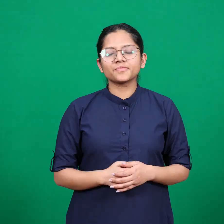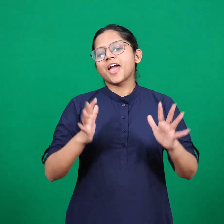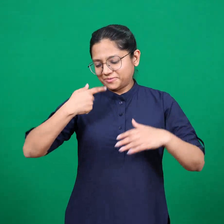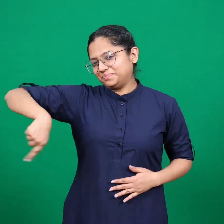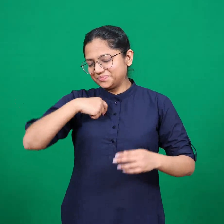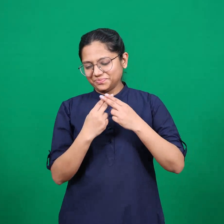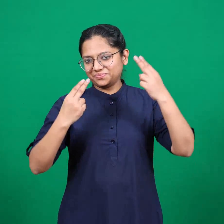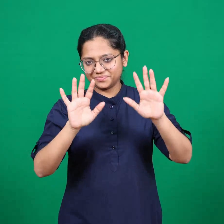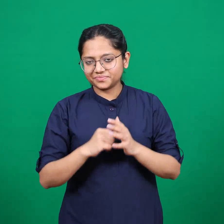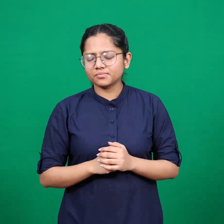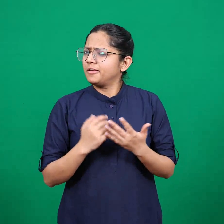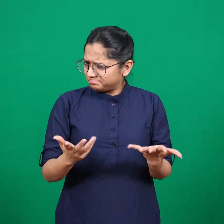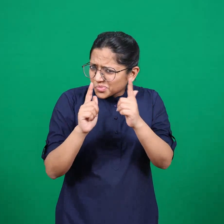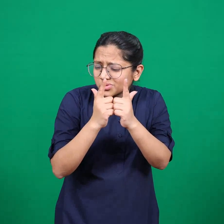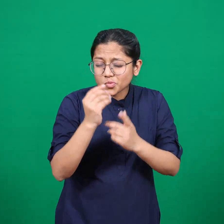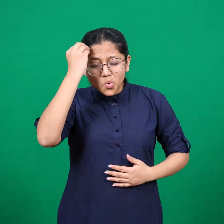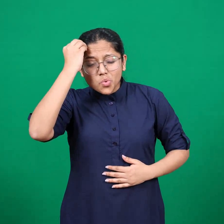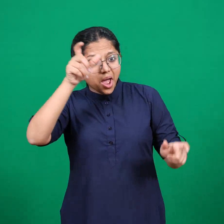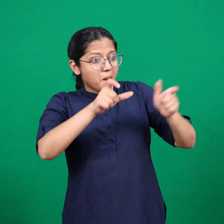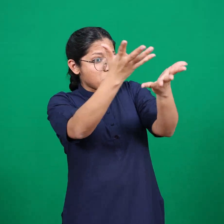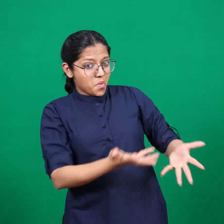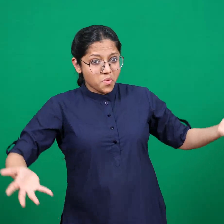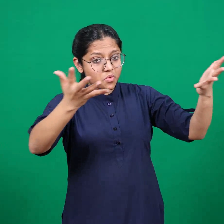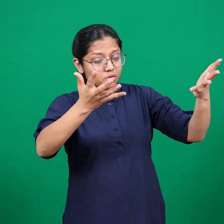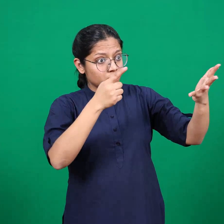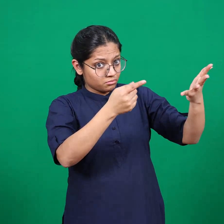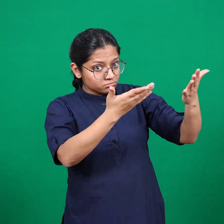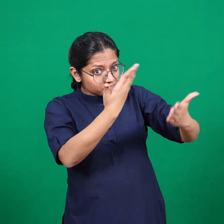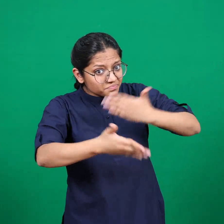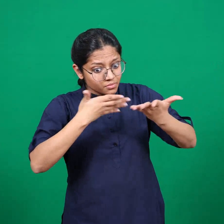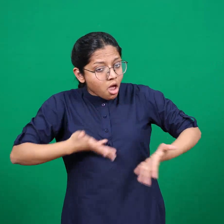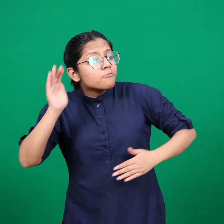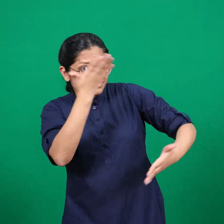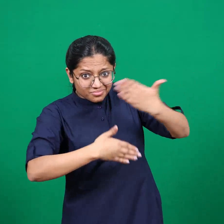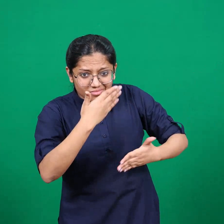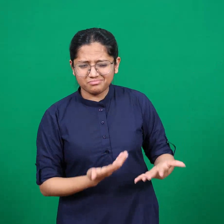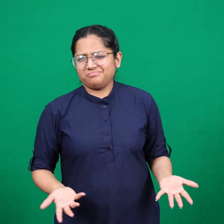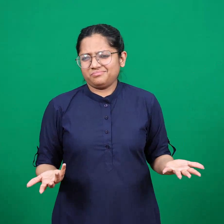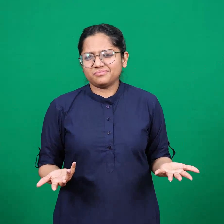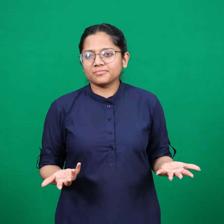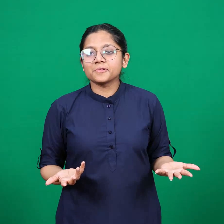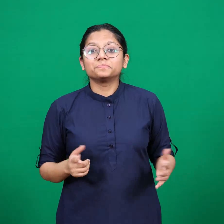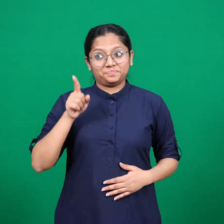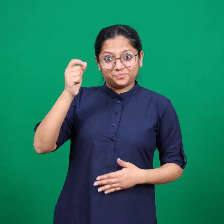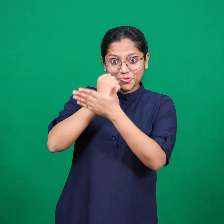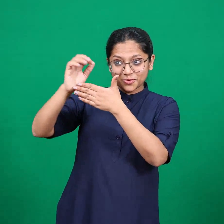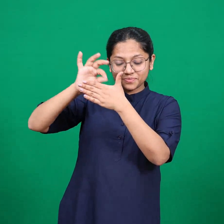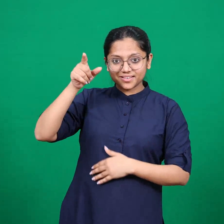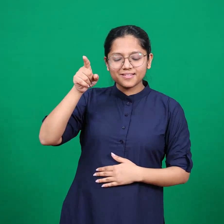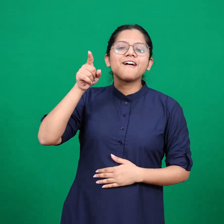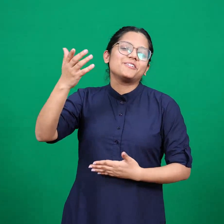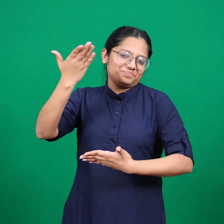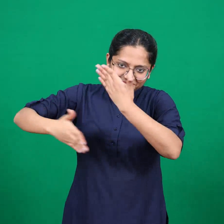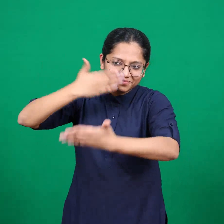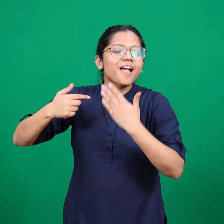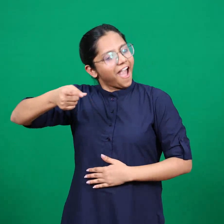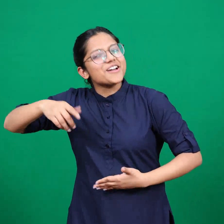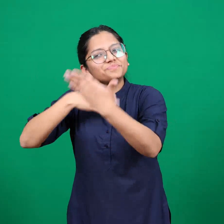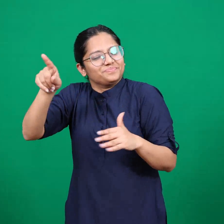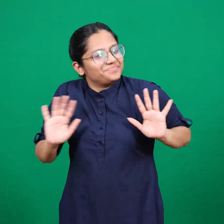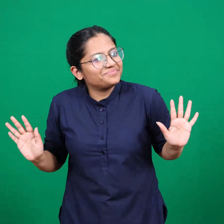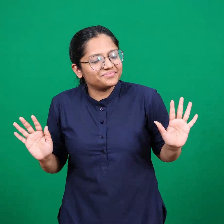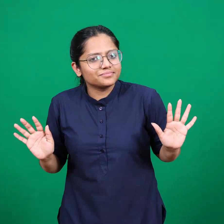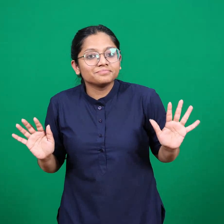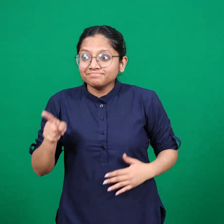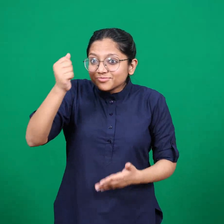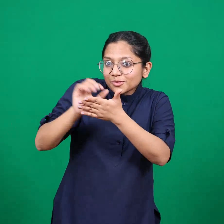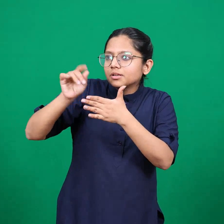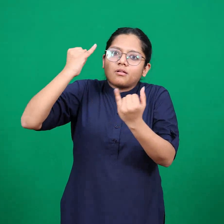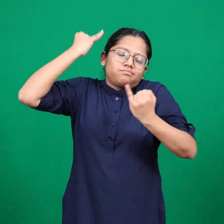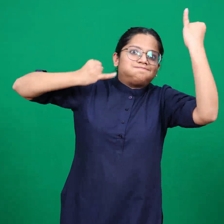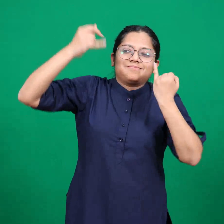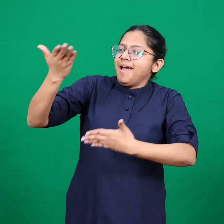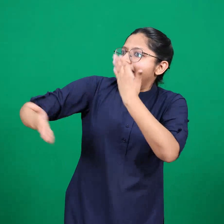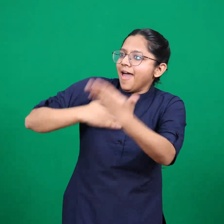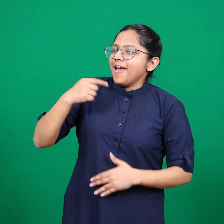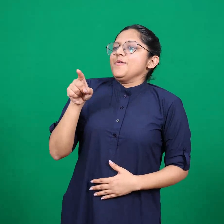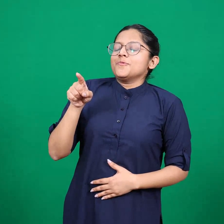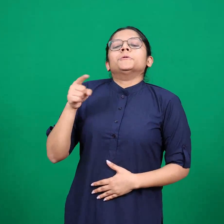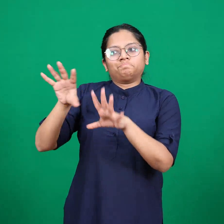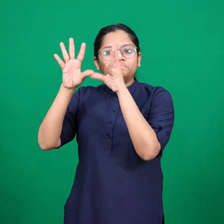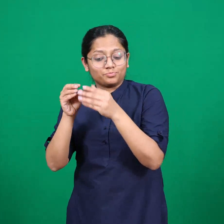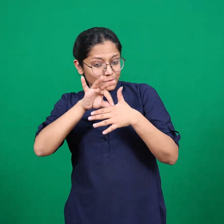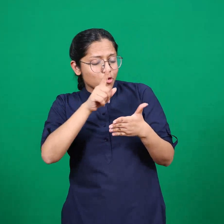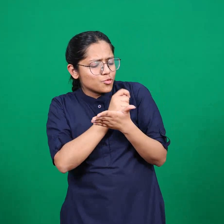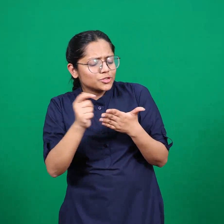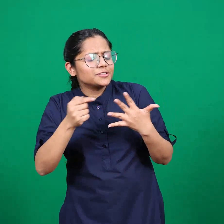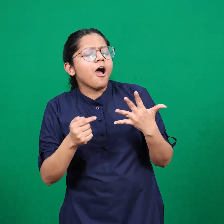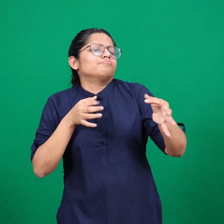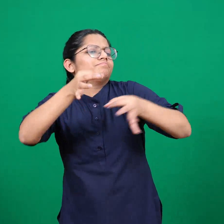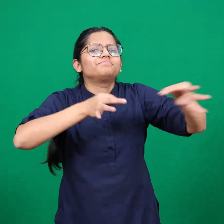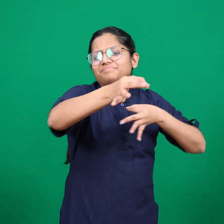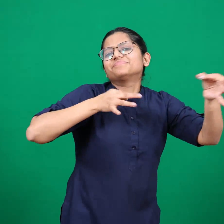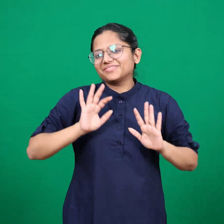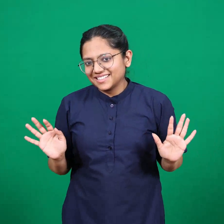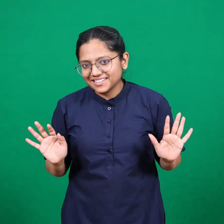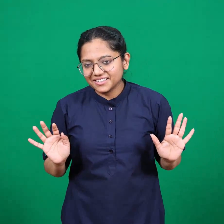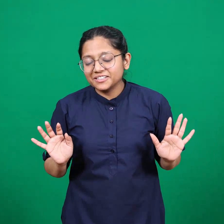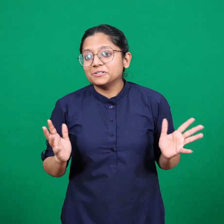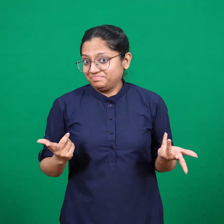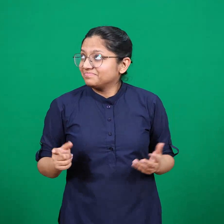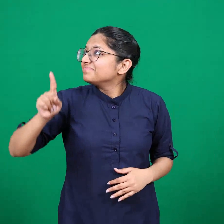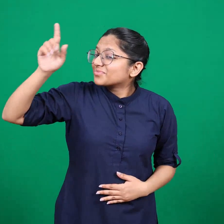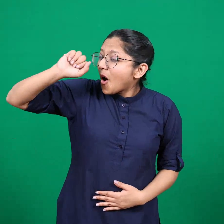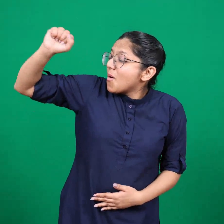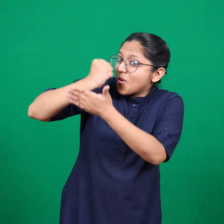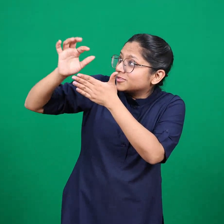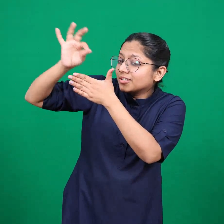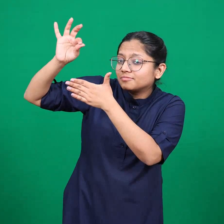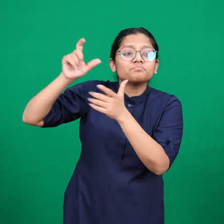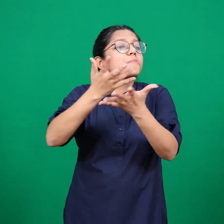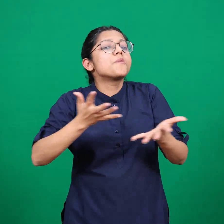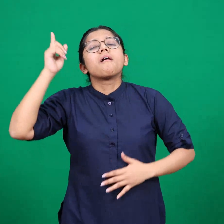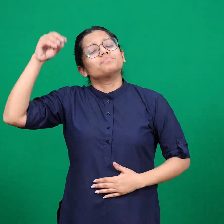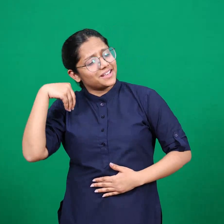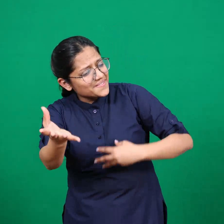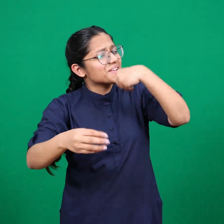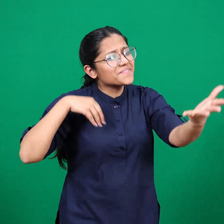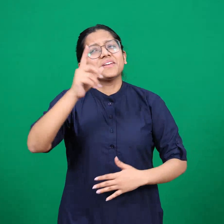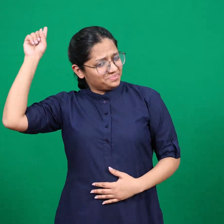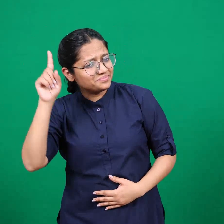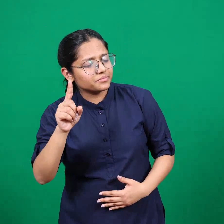And this is what we speak, not in words taught us by human wisdom, but in words taught by the Spirit, expressing spiritual truths in spiritual words.